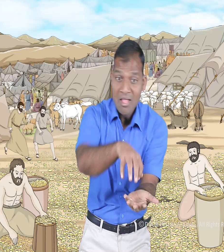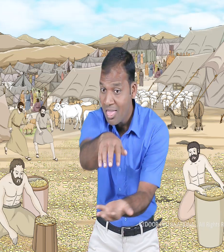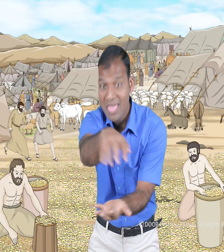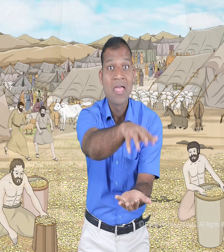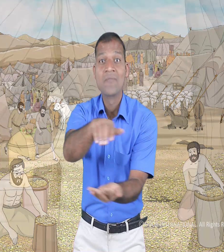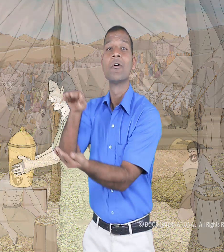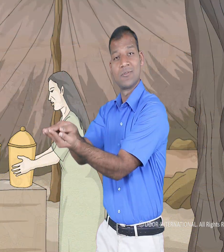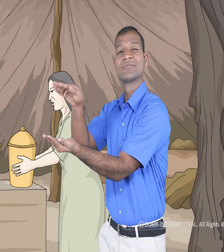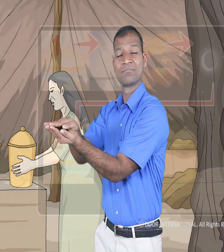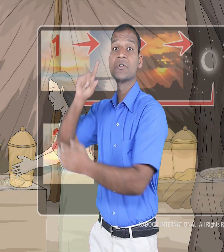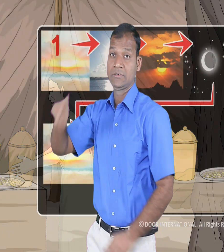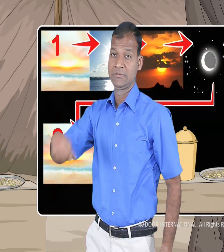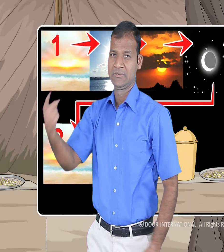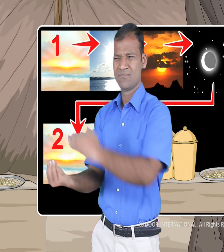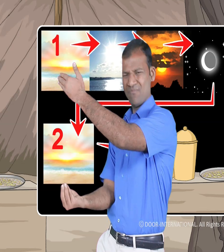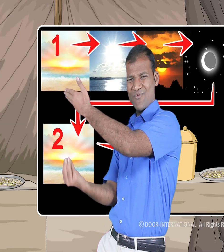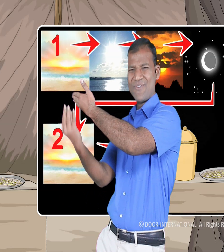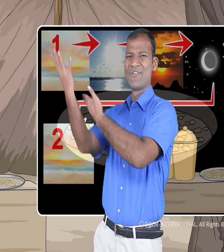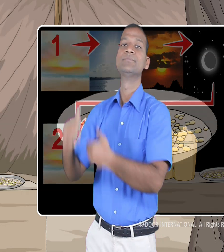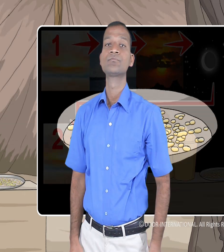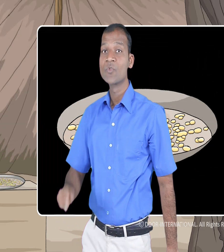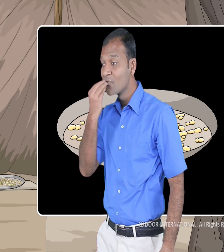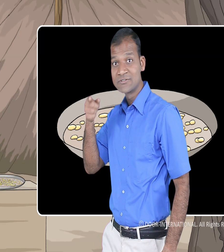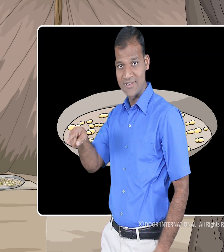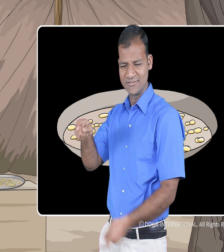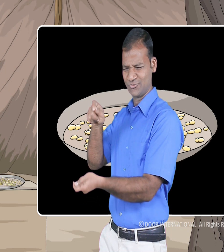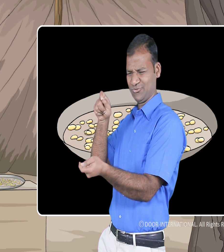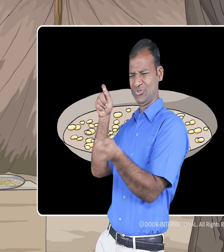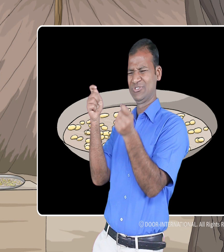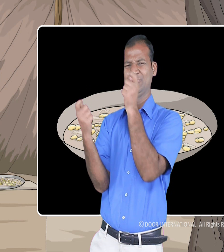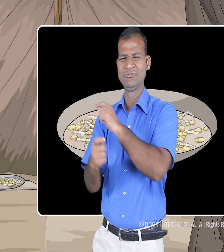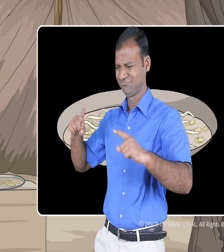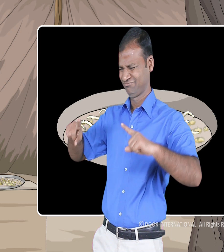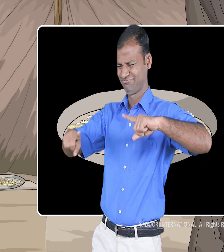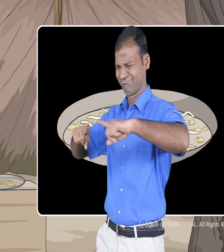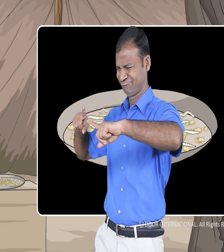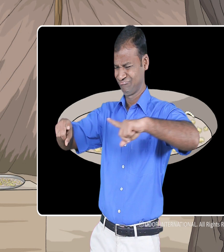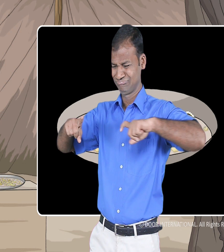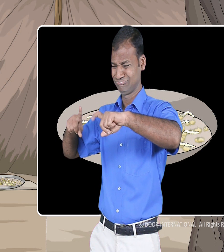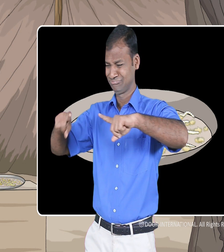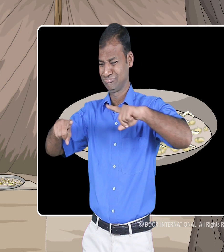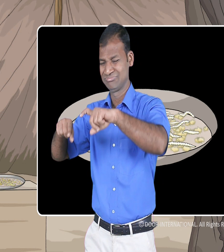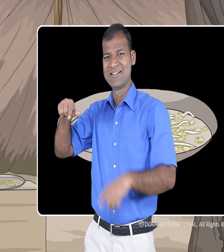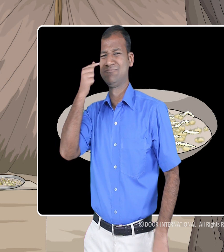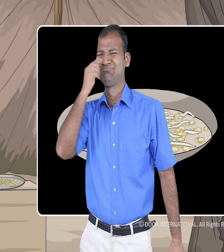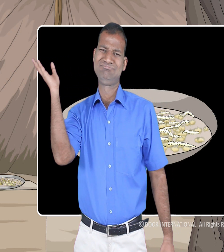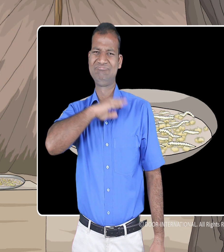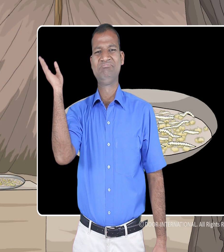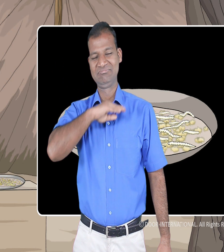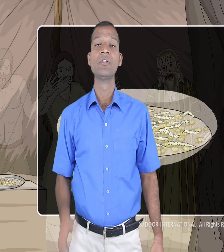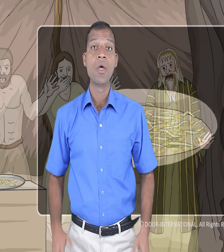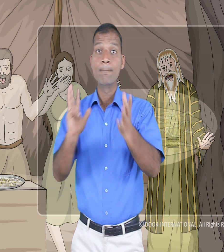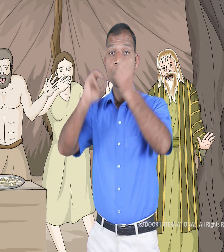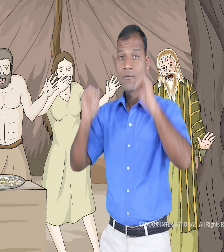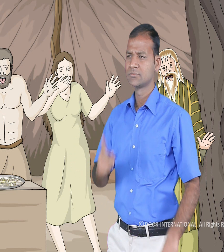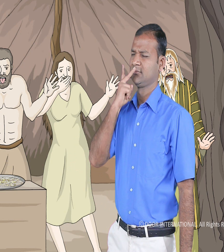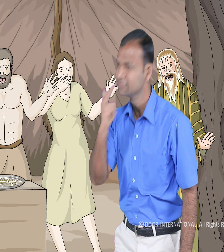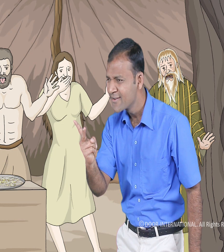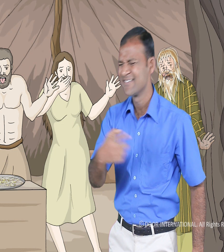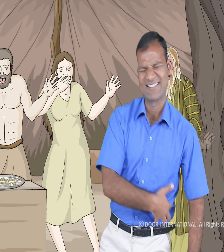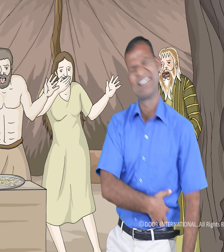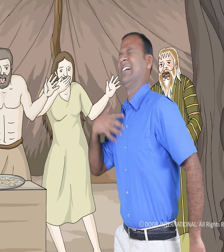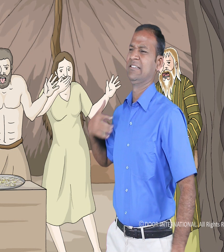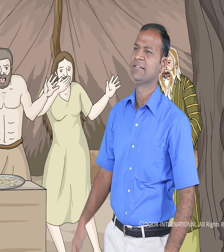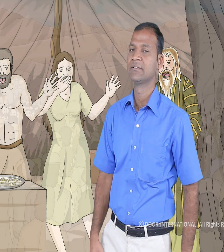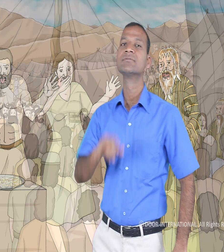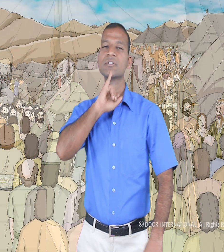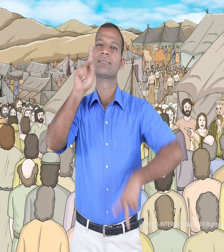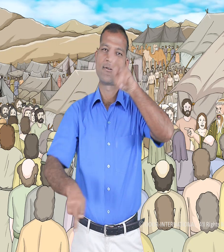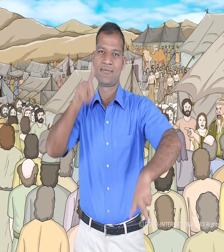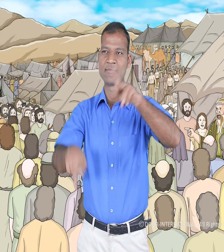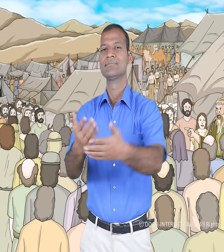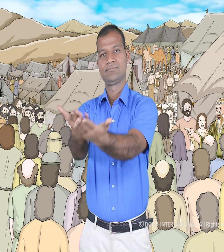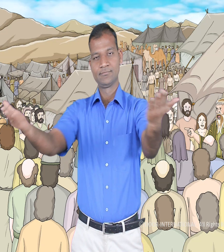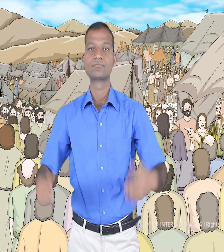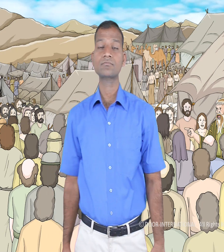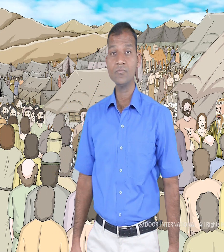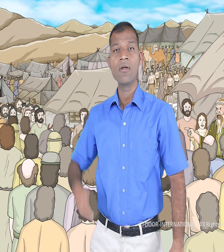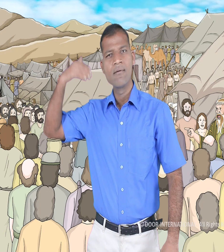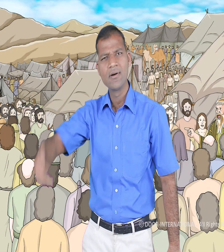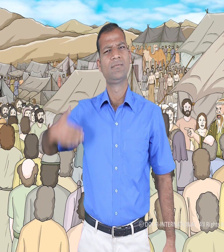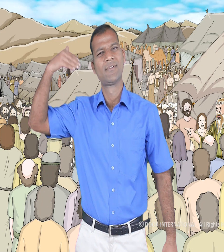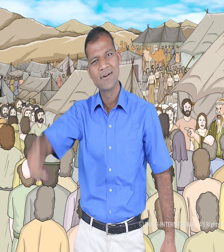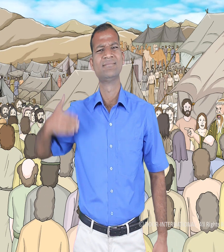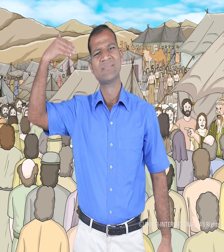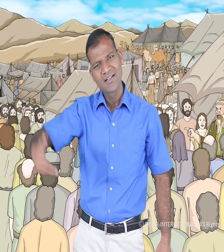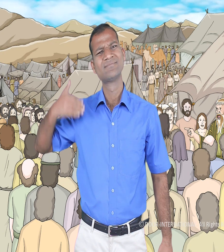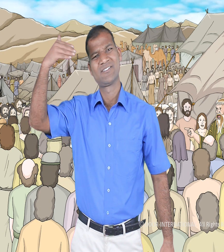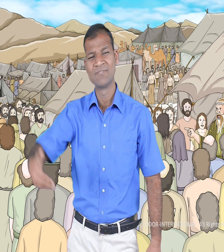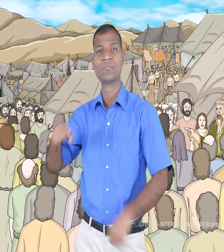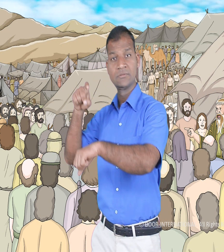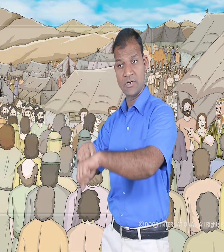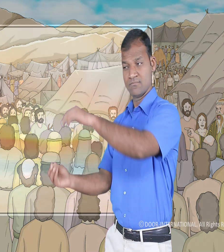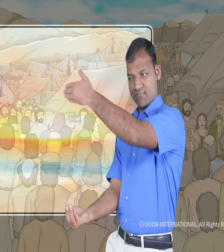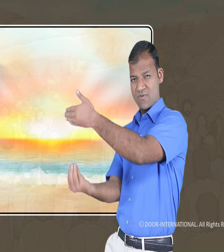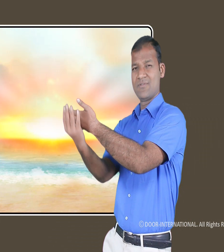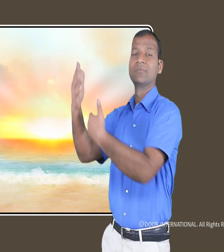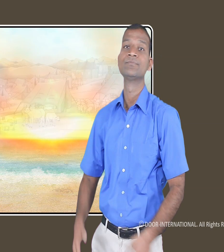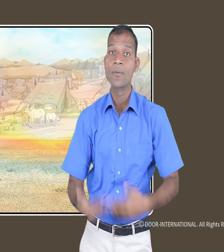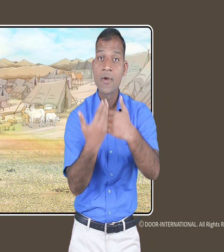some people left part of it until morning, and it became infested with maggots and began to smell. So Moses was angry with them.